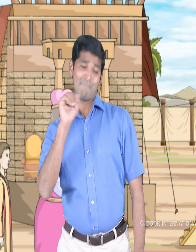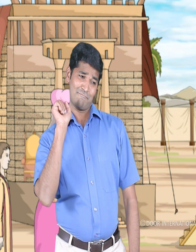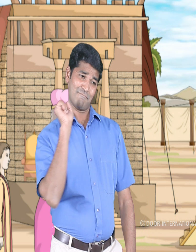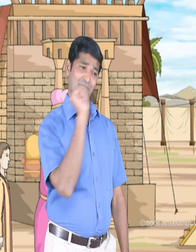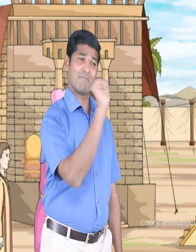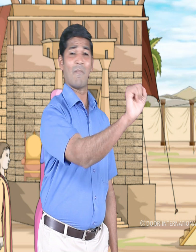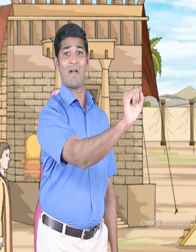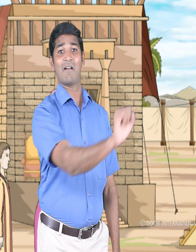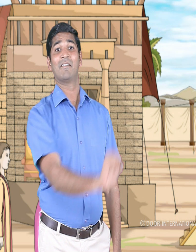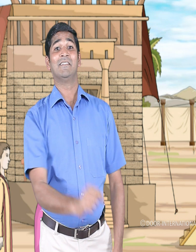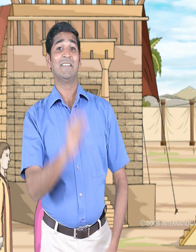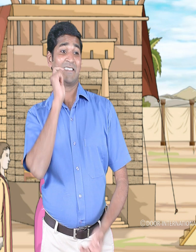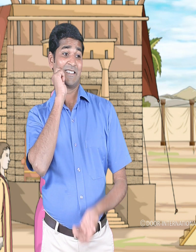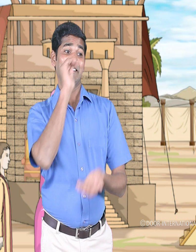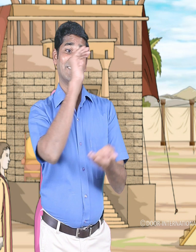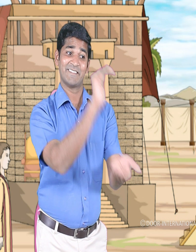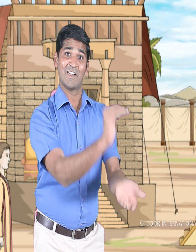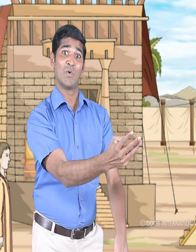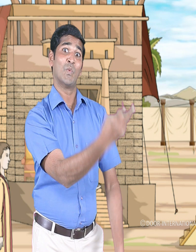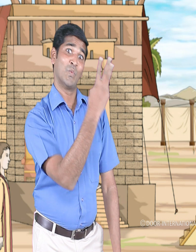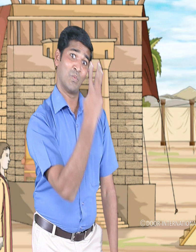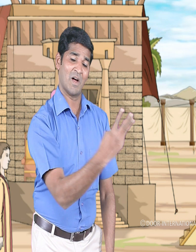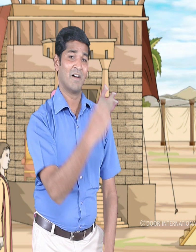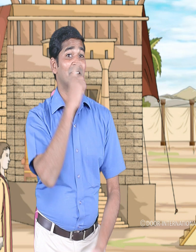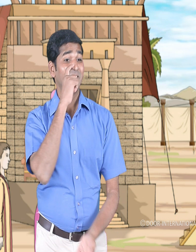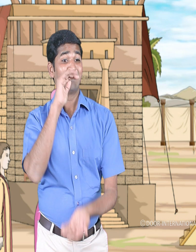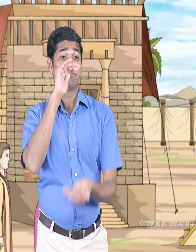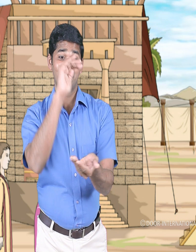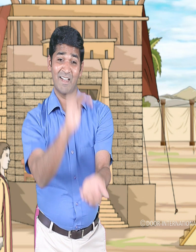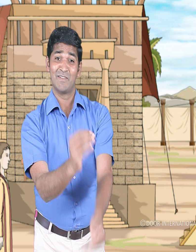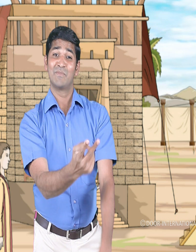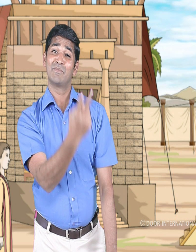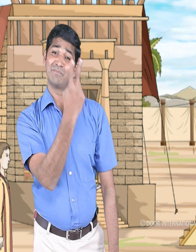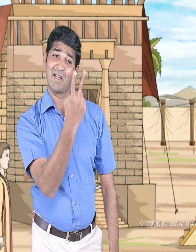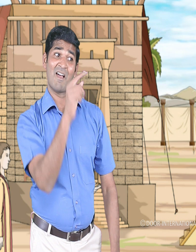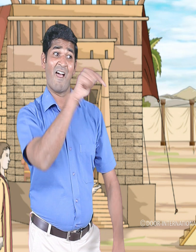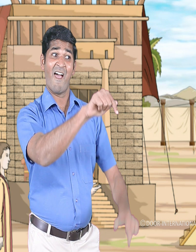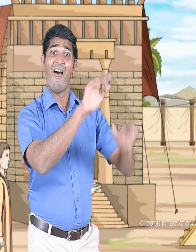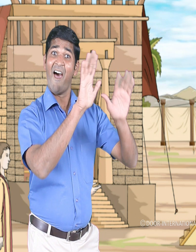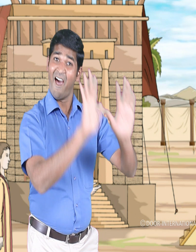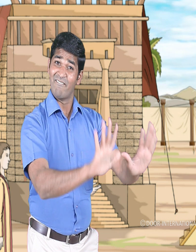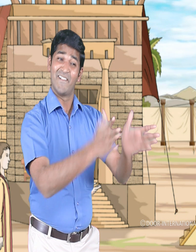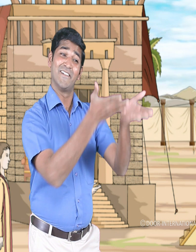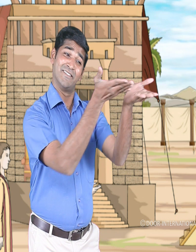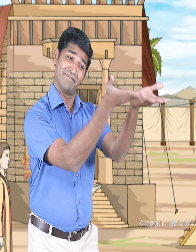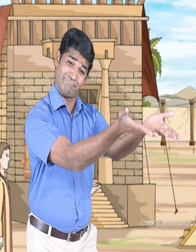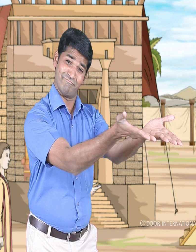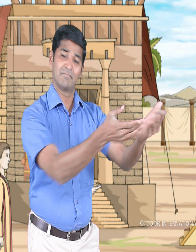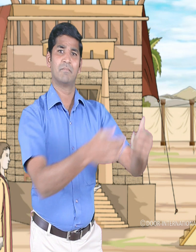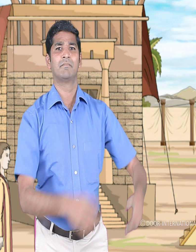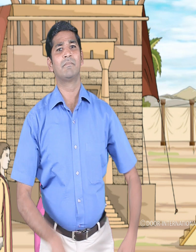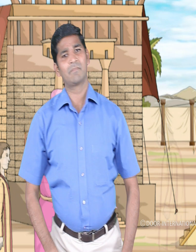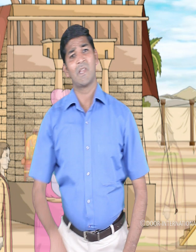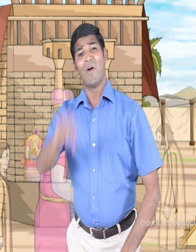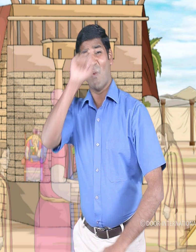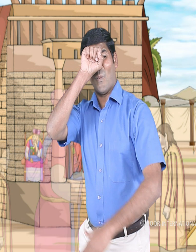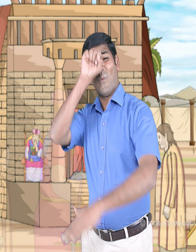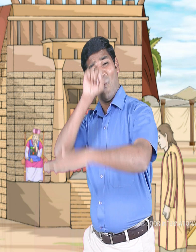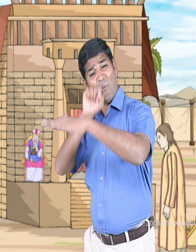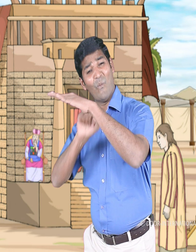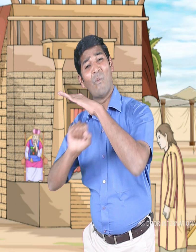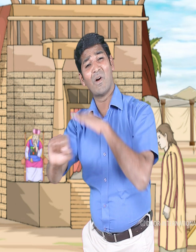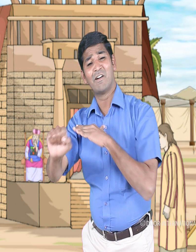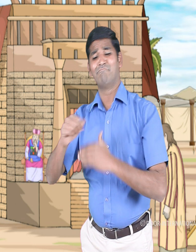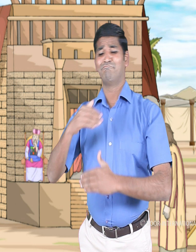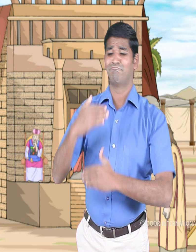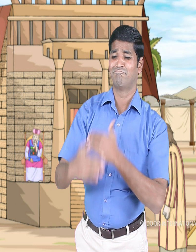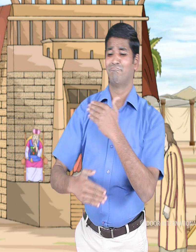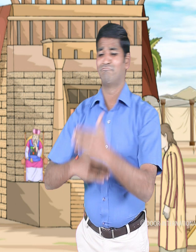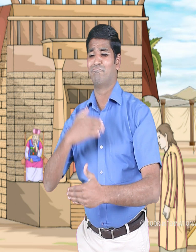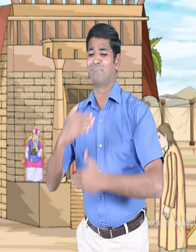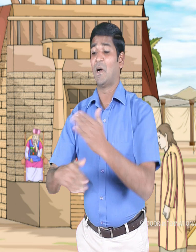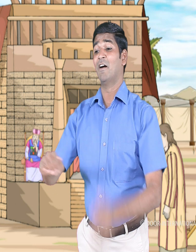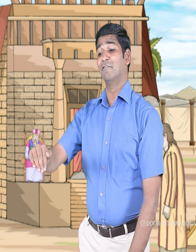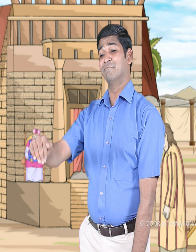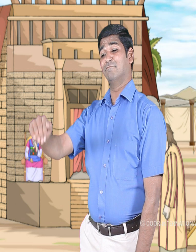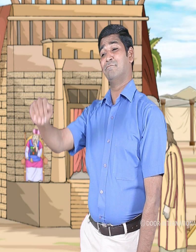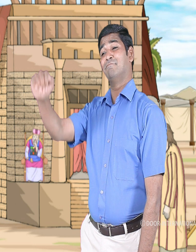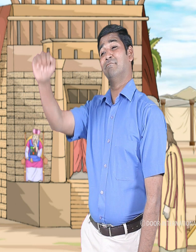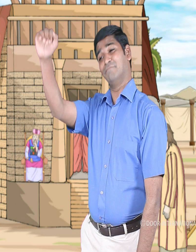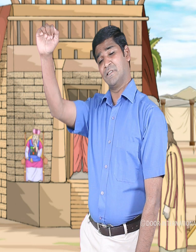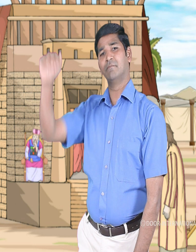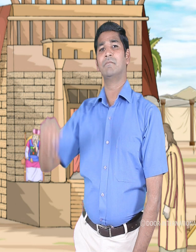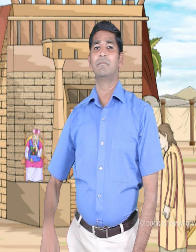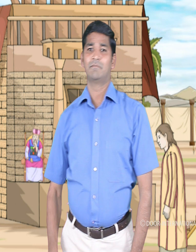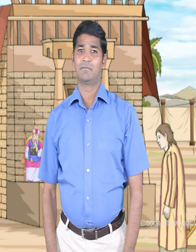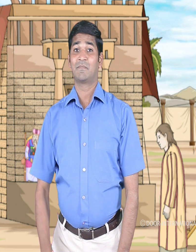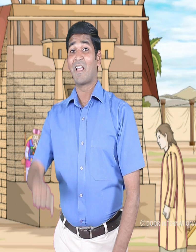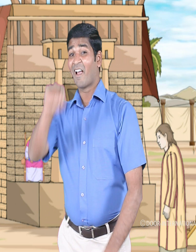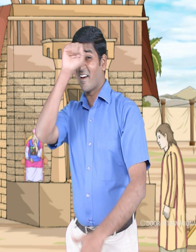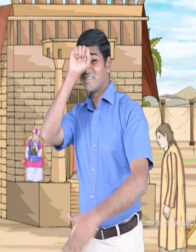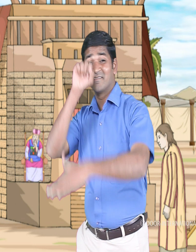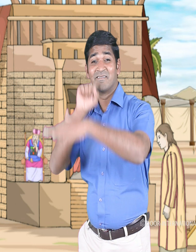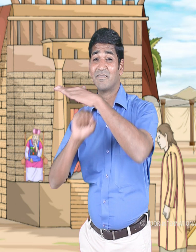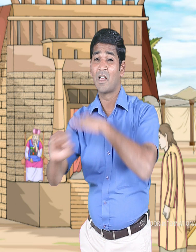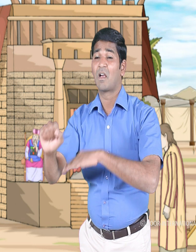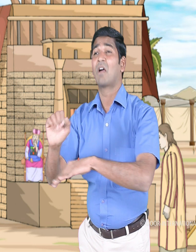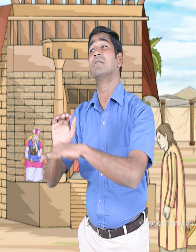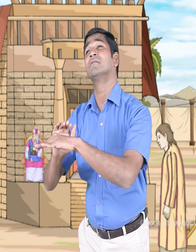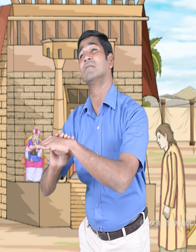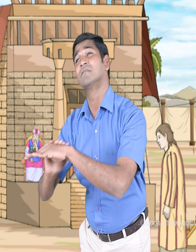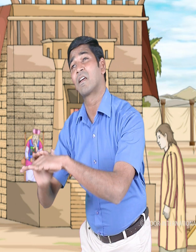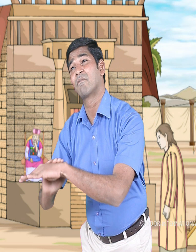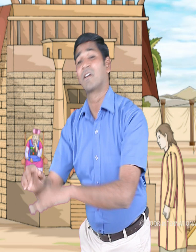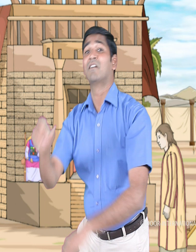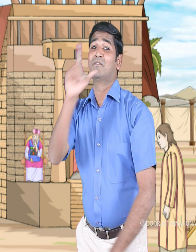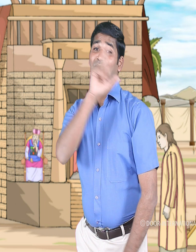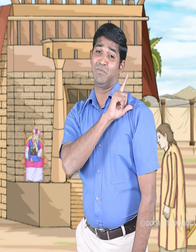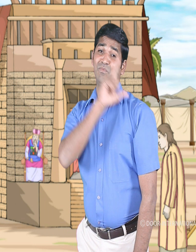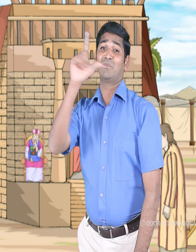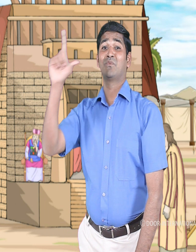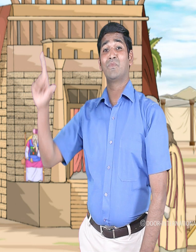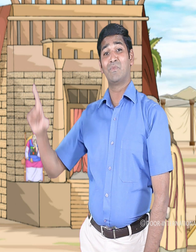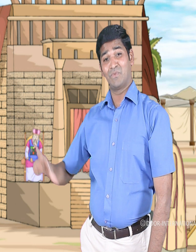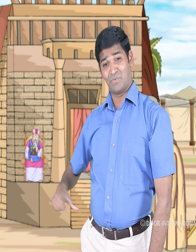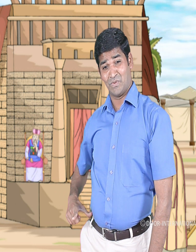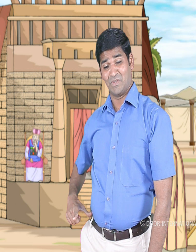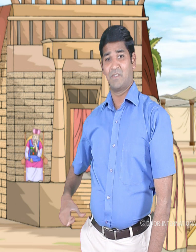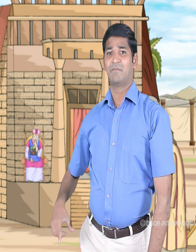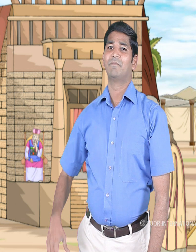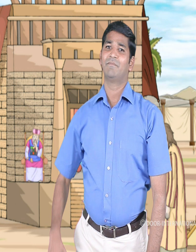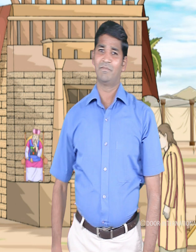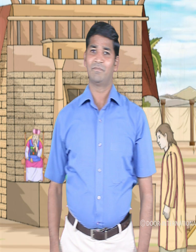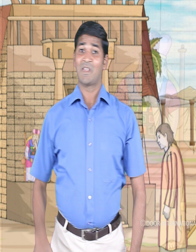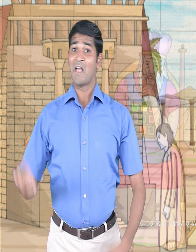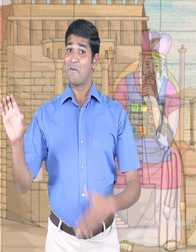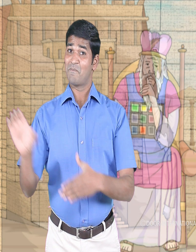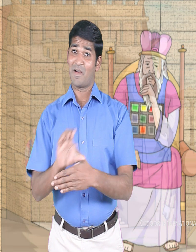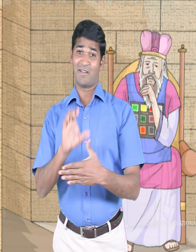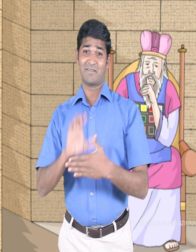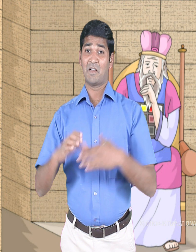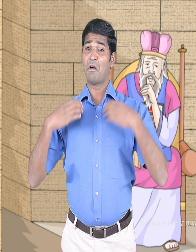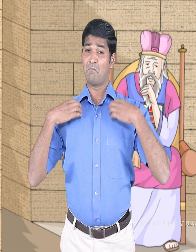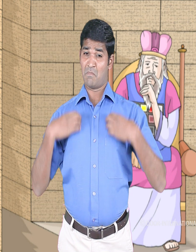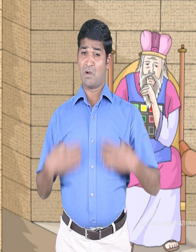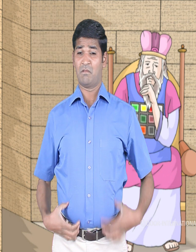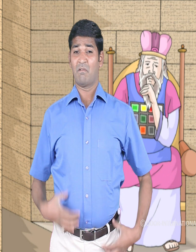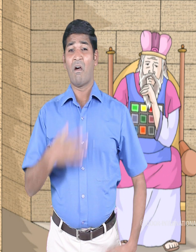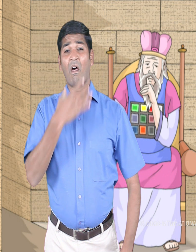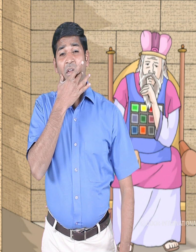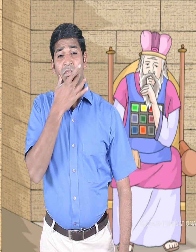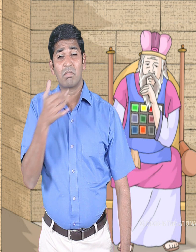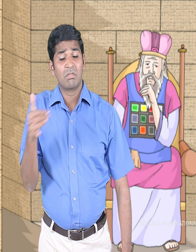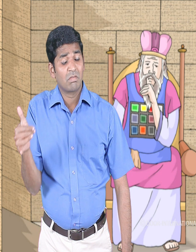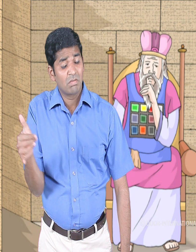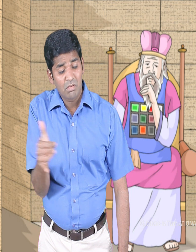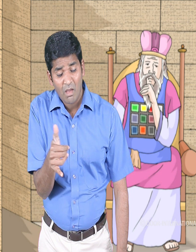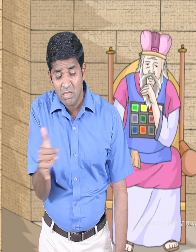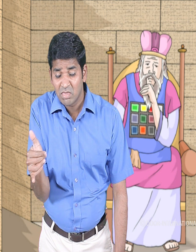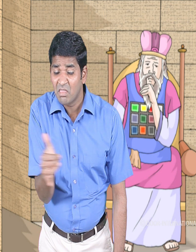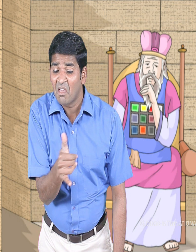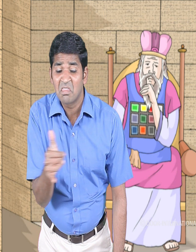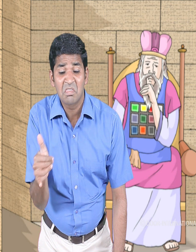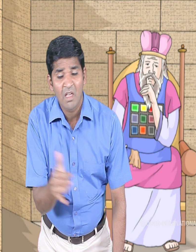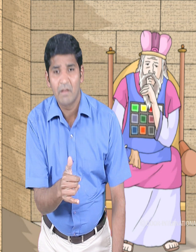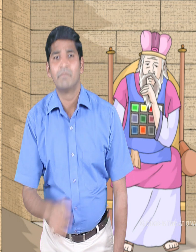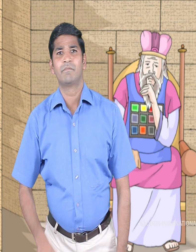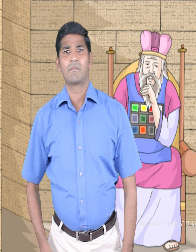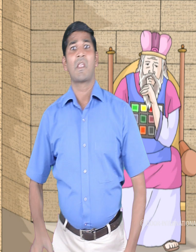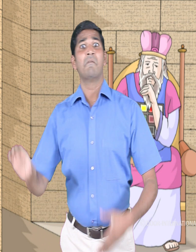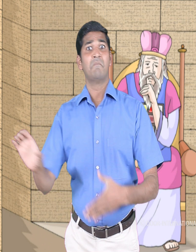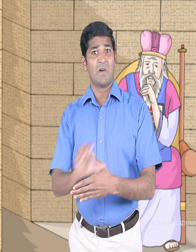Meanwhile, the boy Samuel grew up in the presence of the LORD.